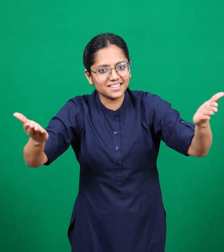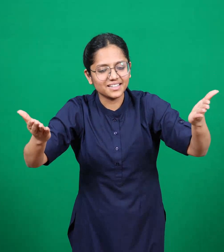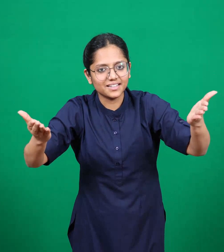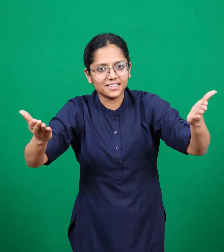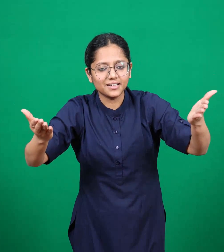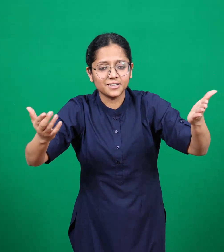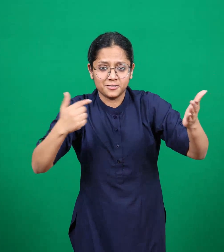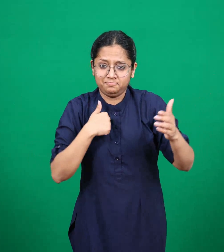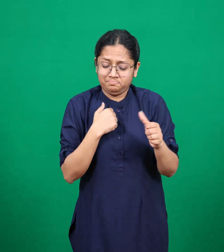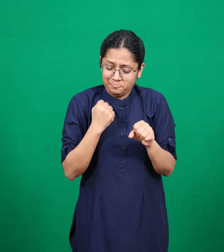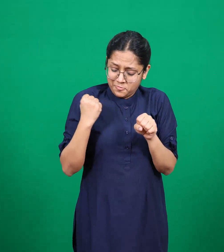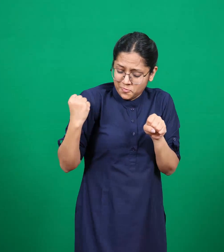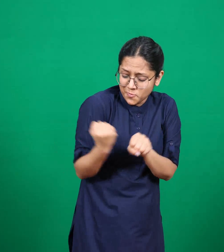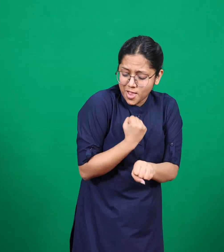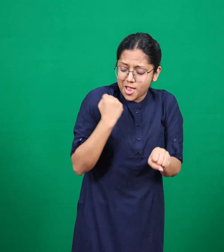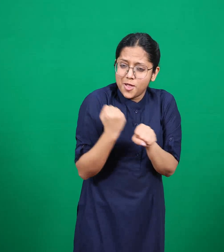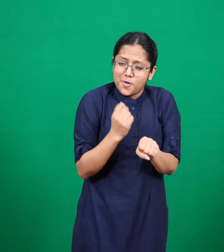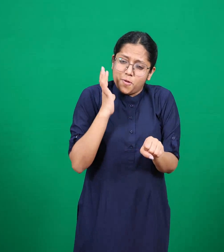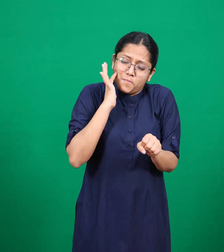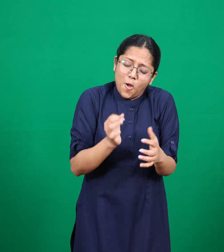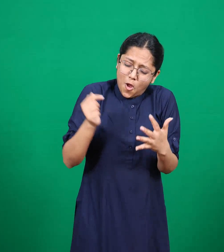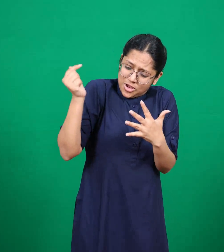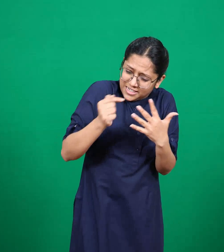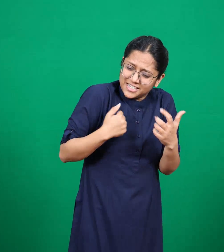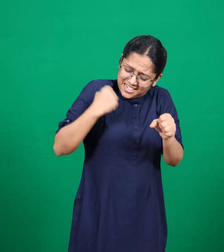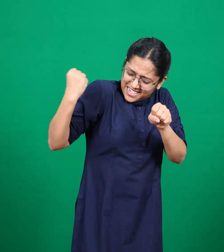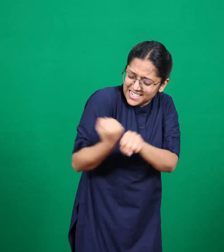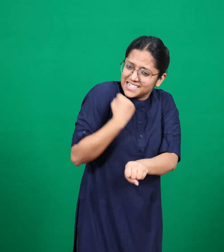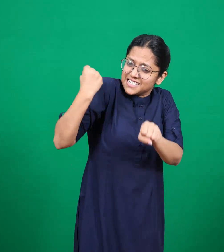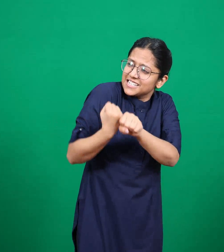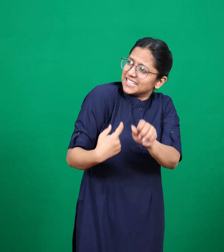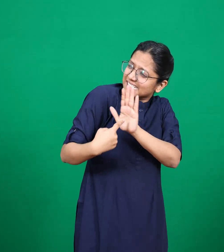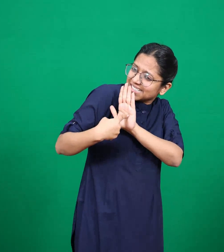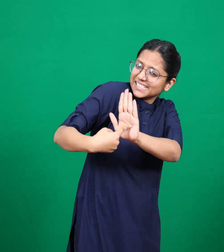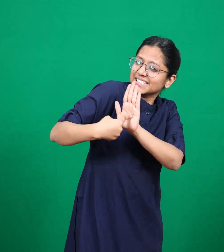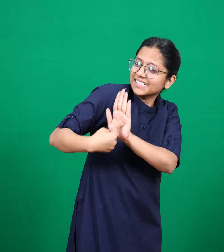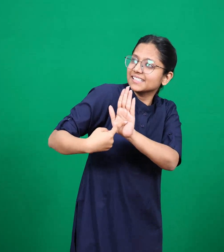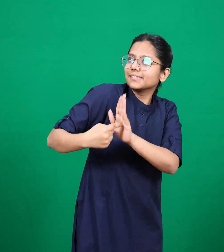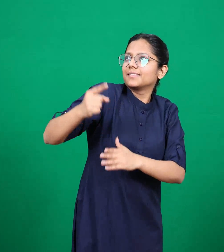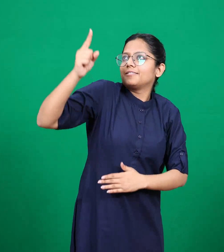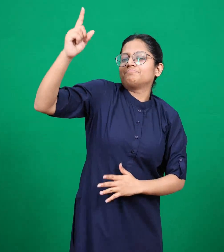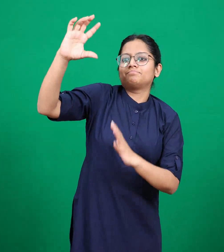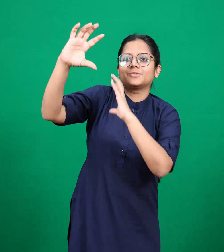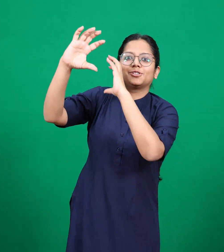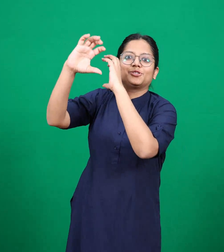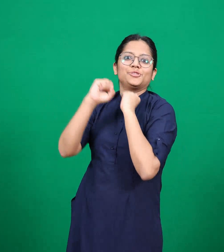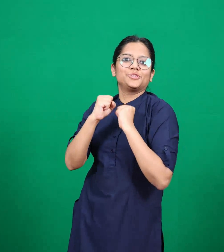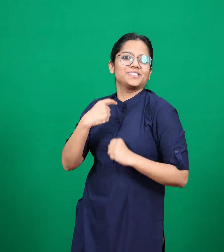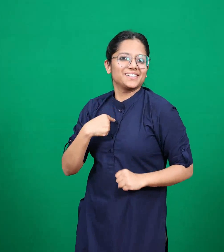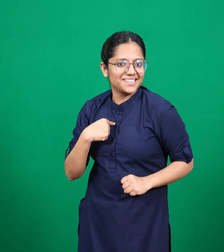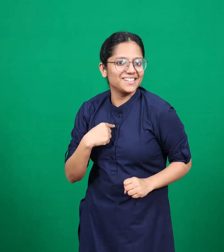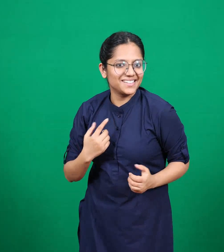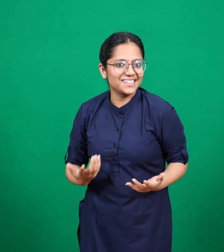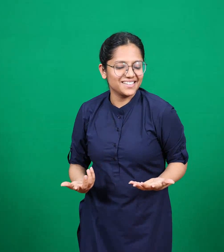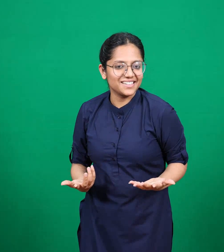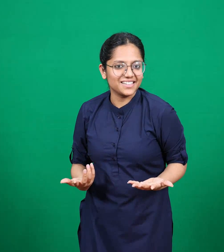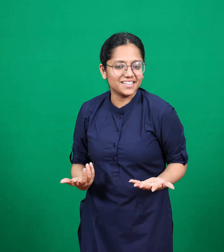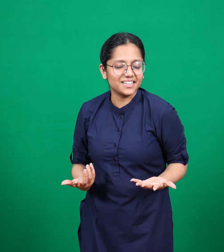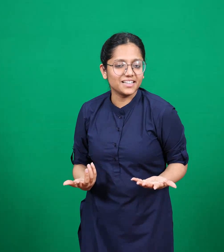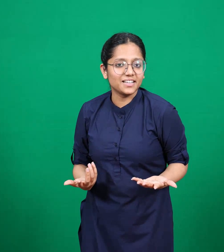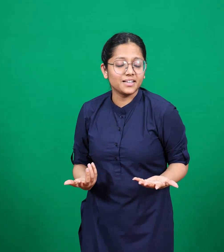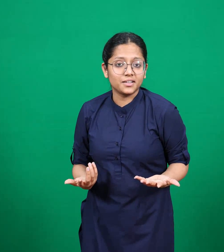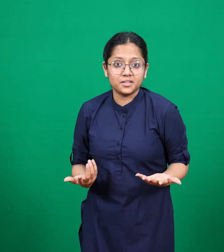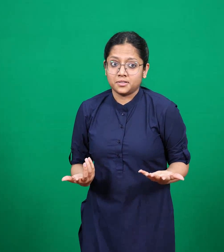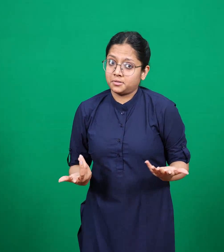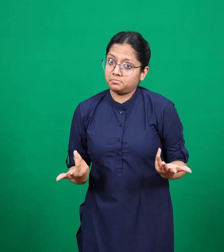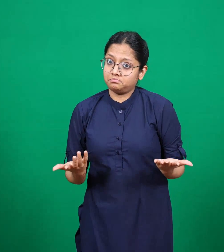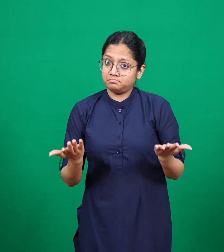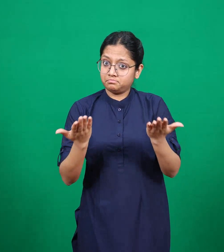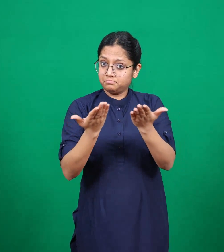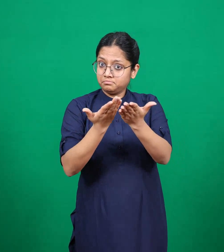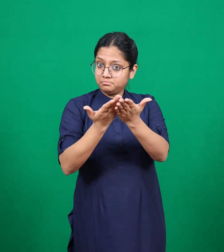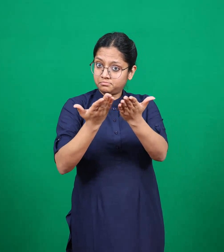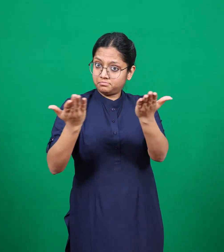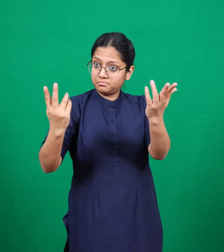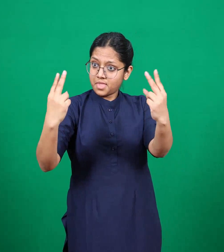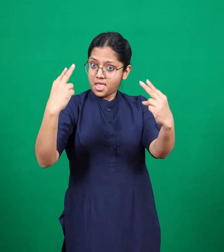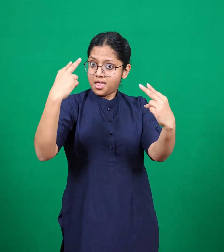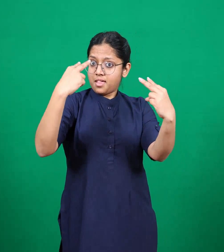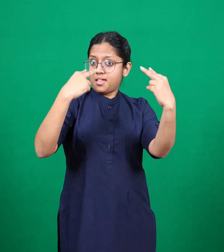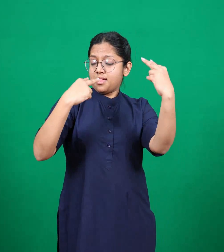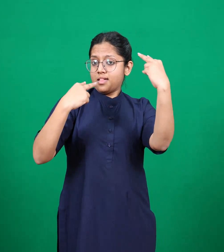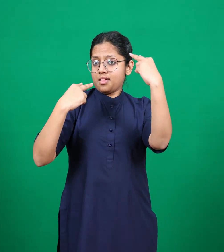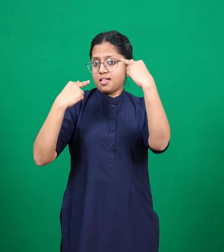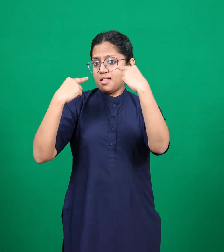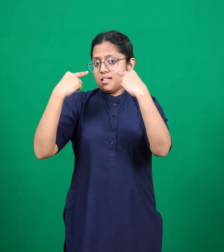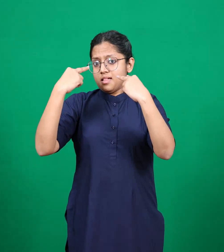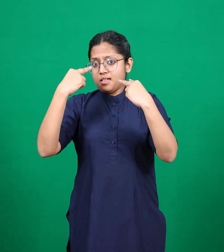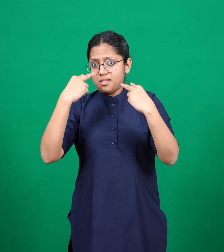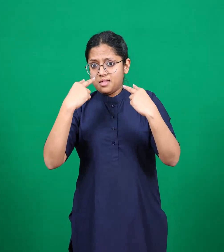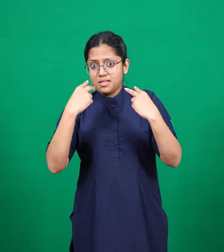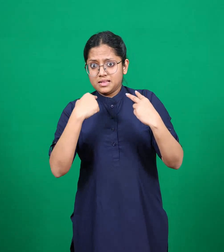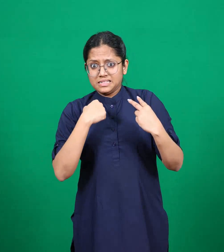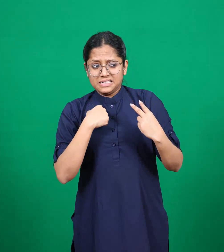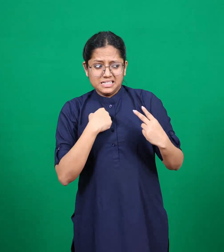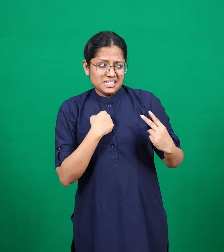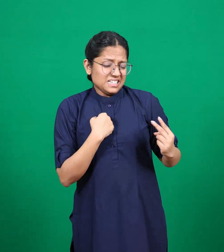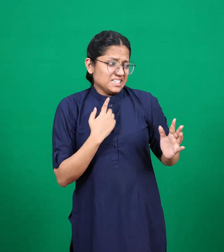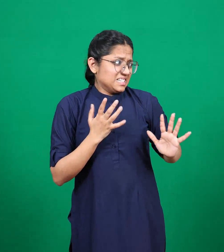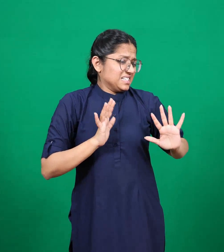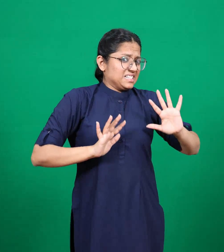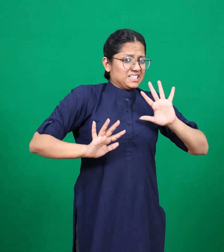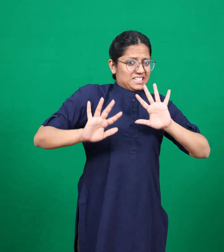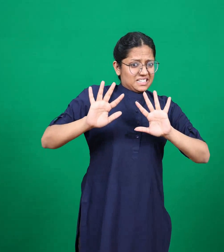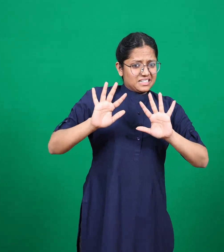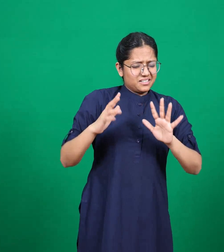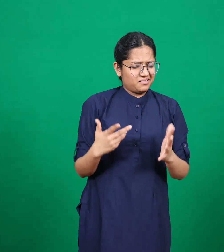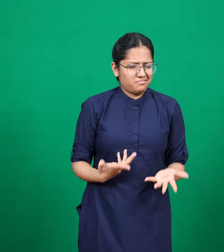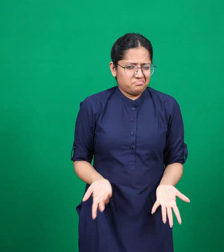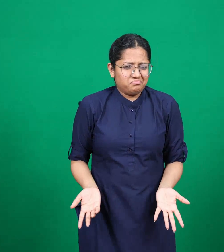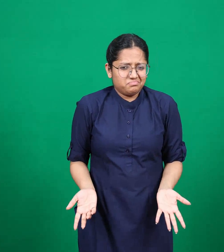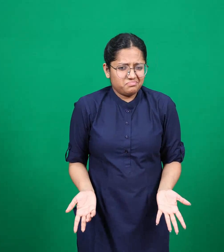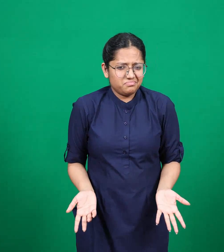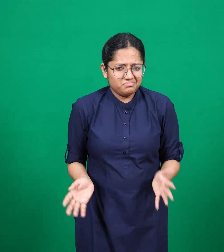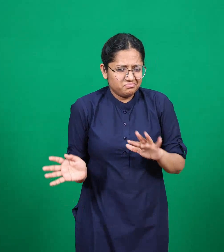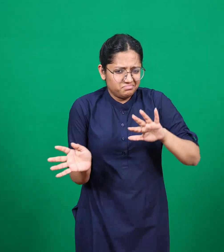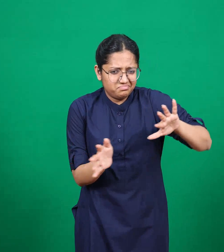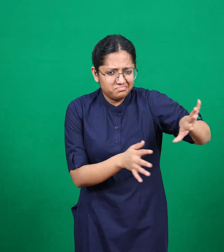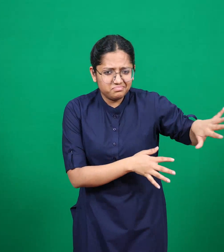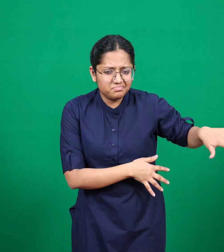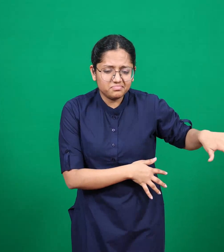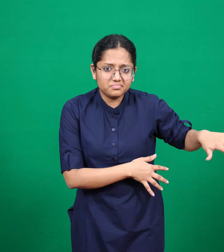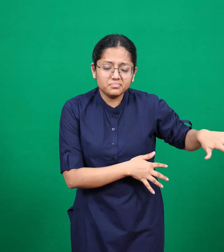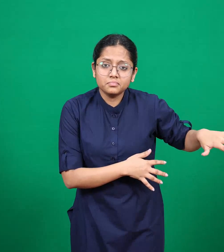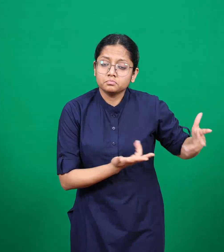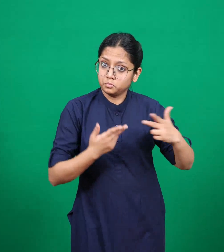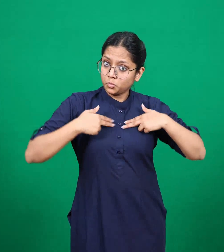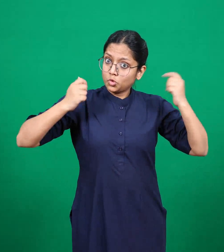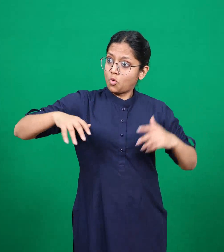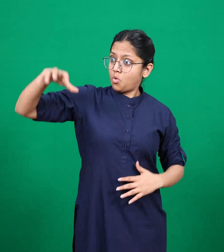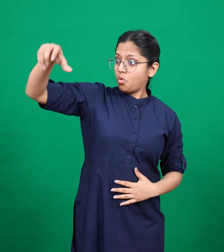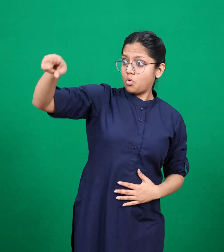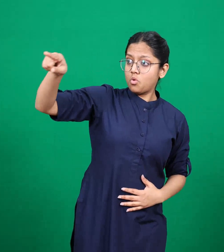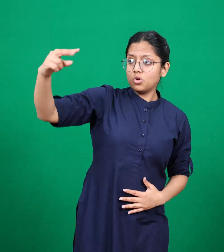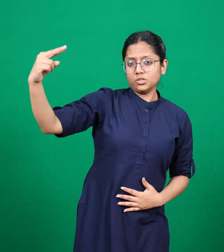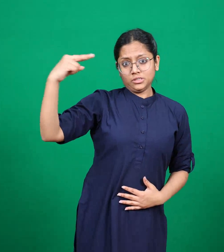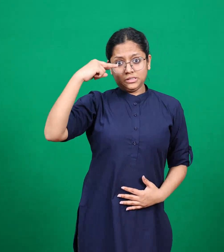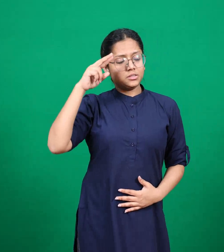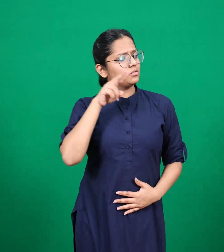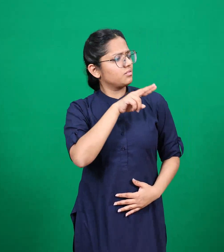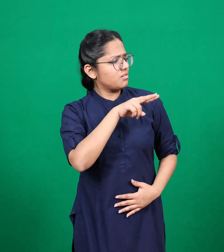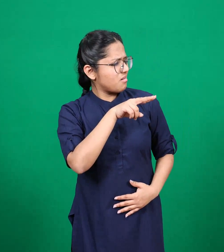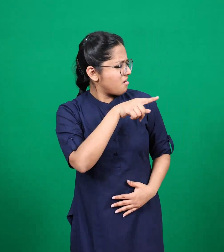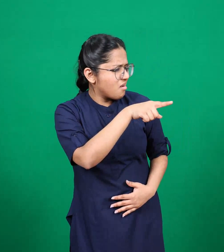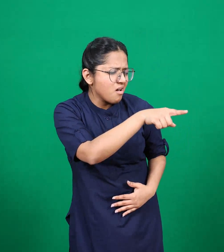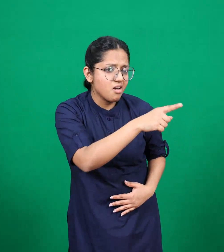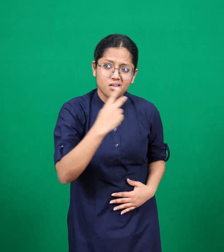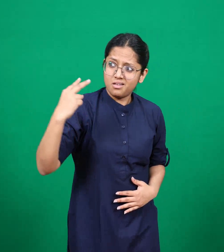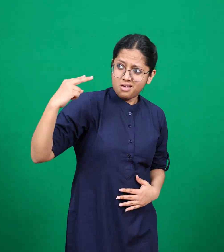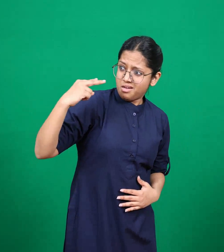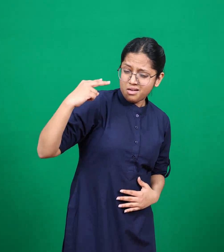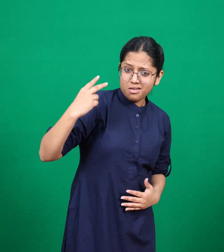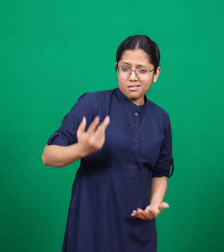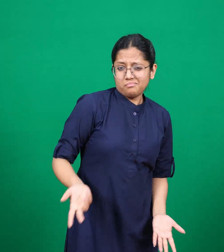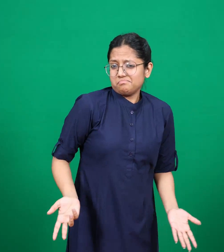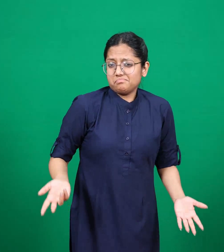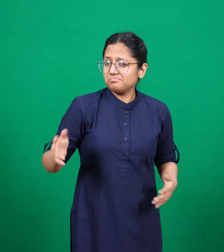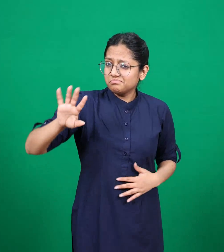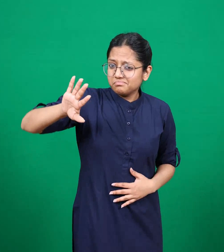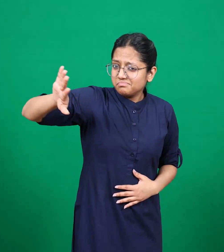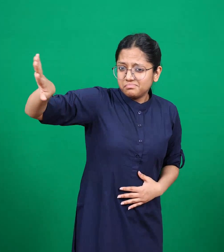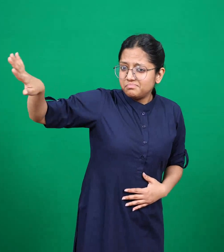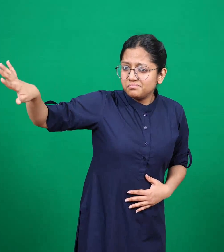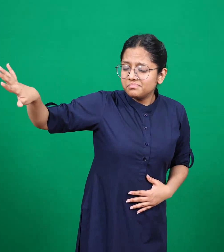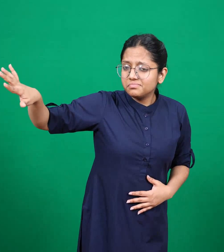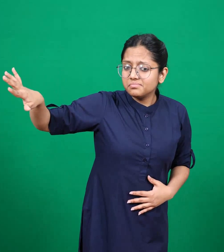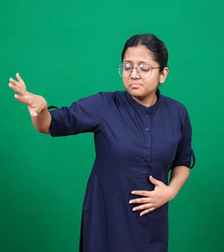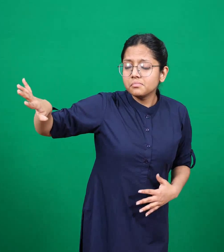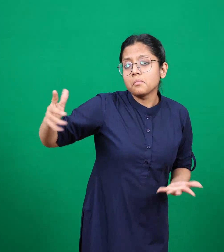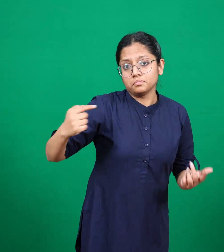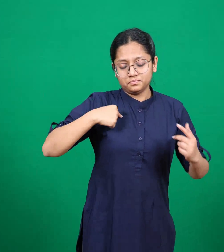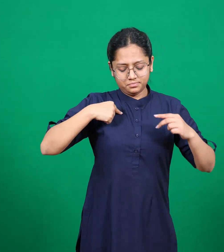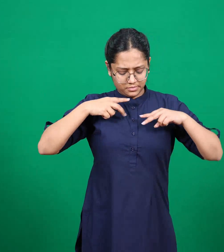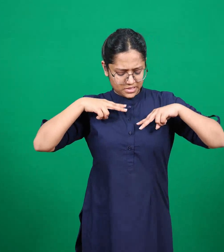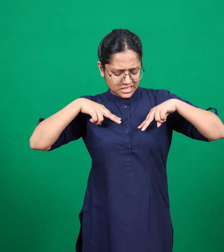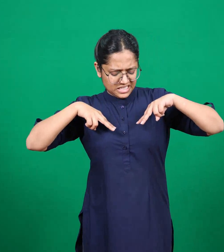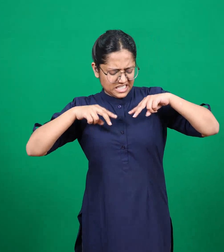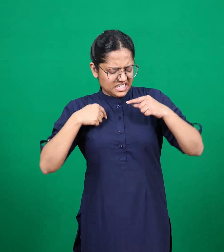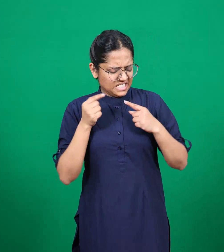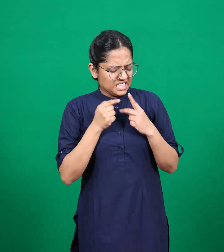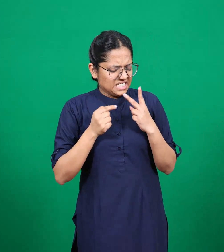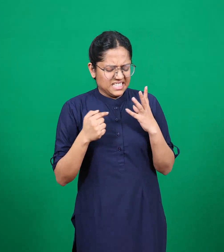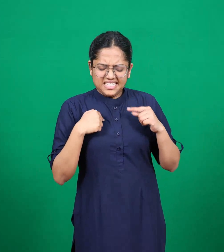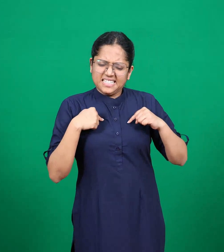I care very little, however, if I am judged by you or by any human court.